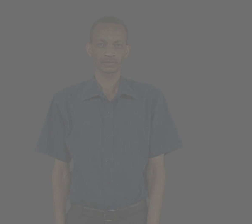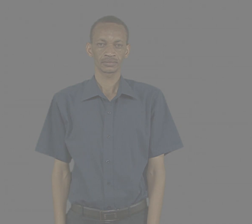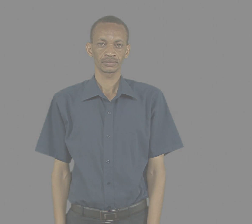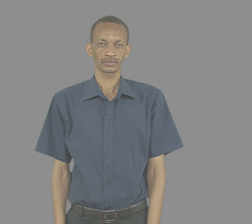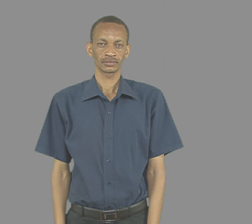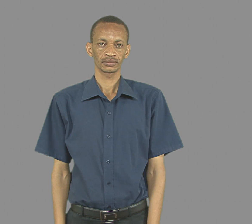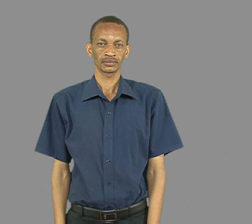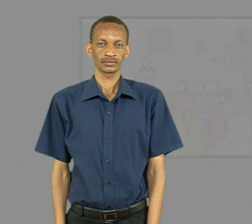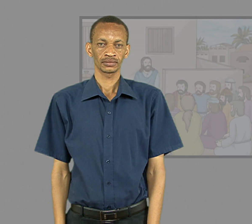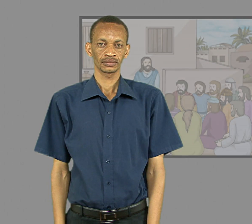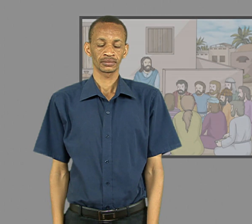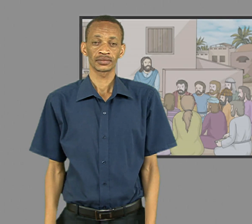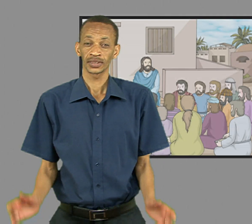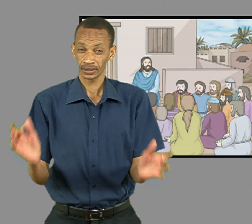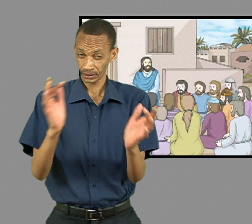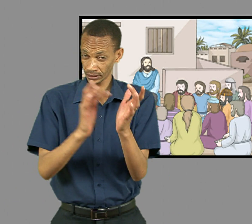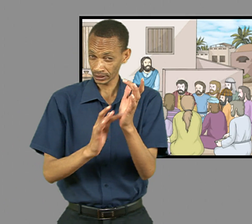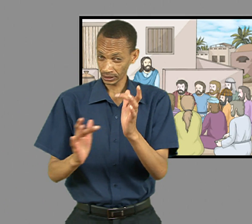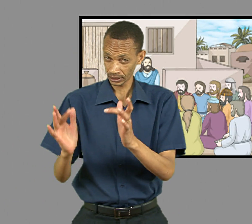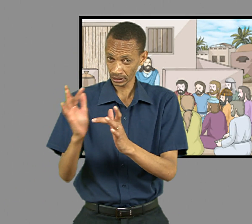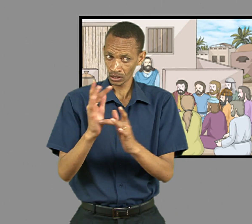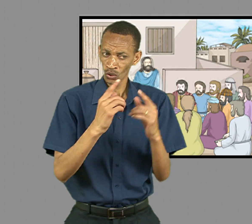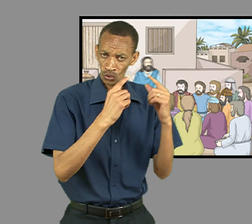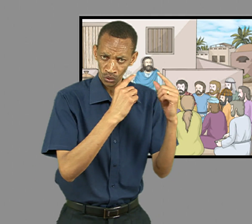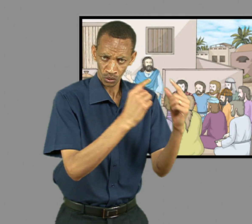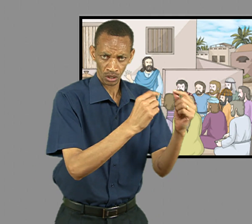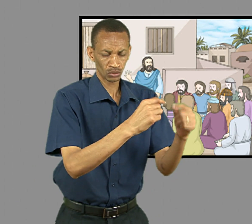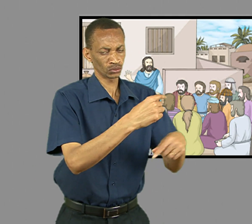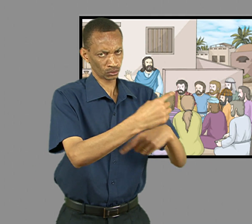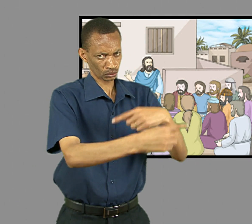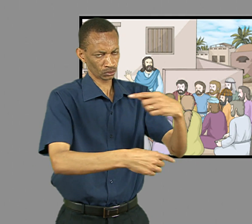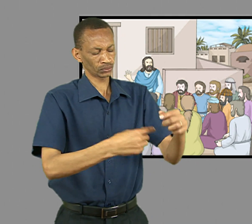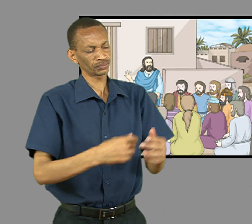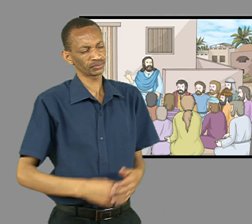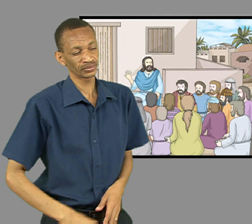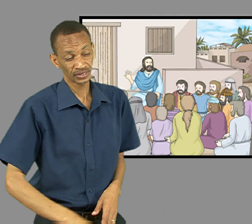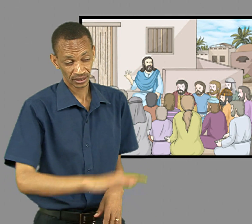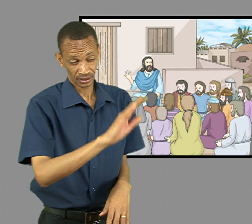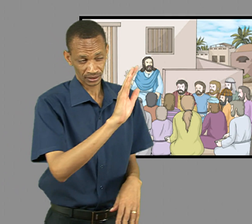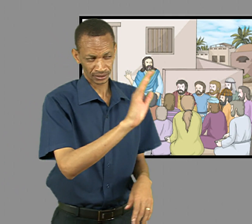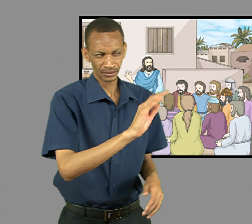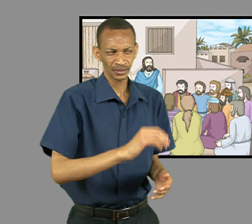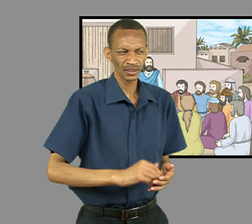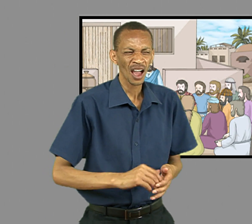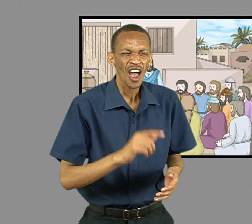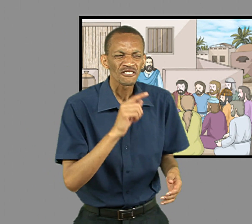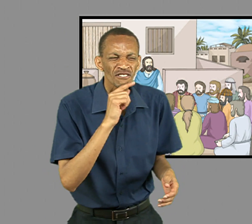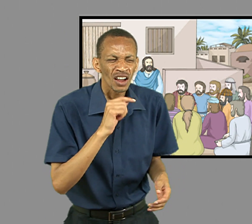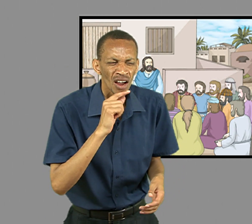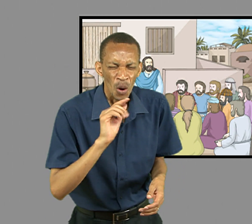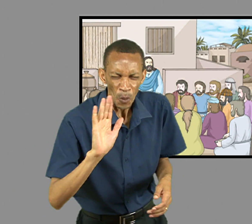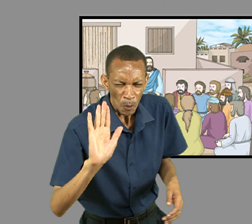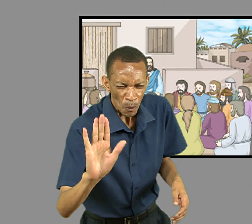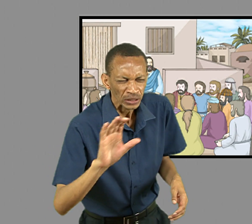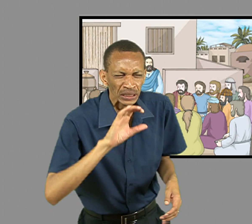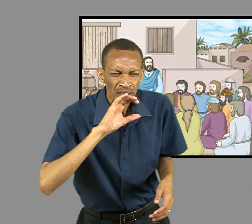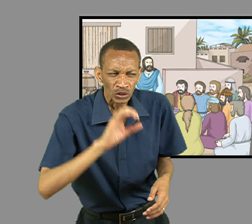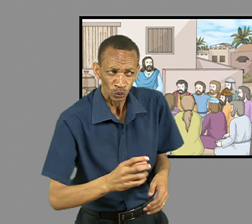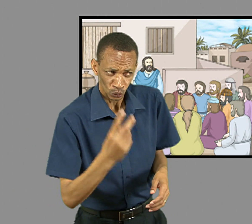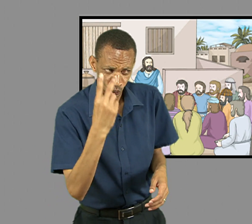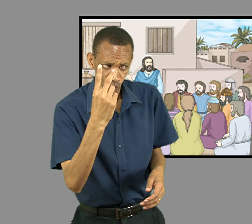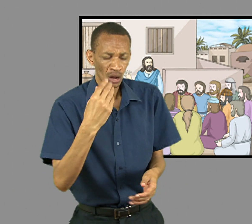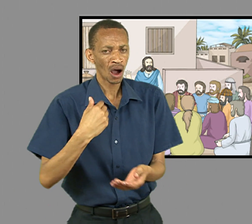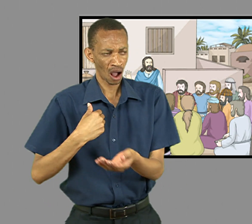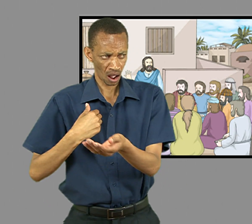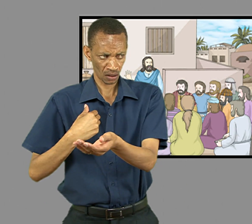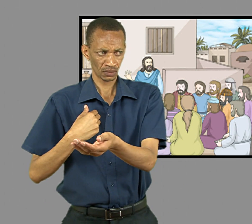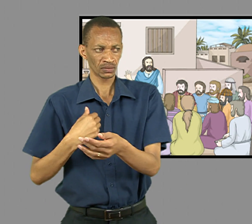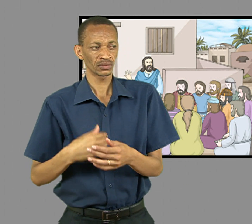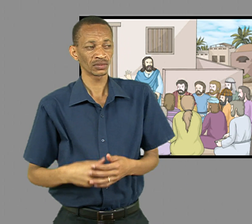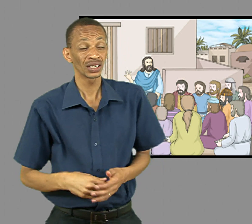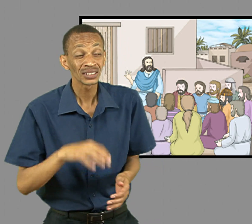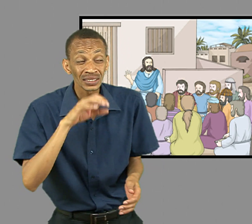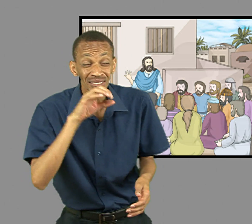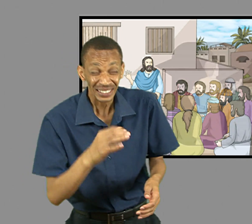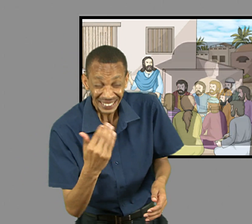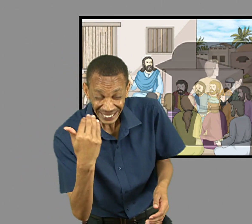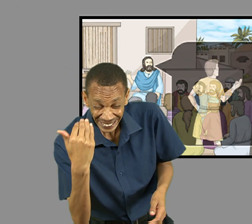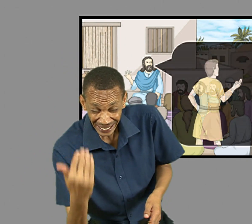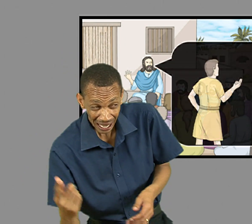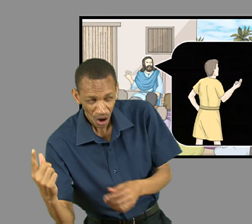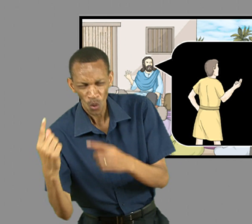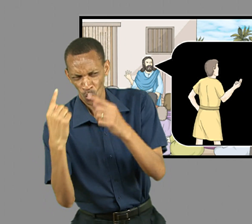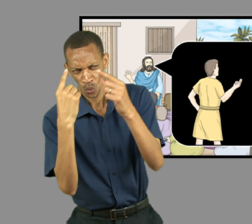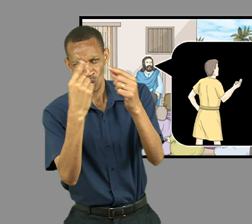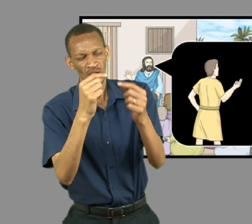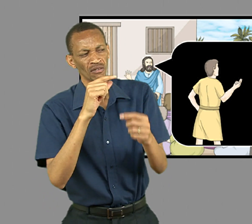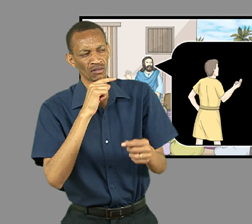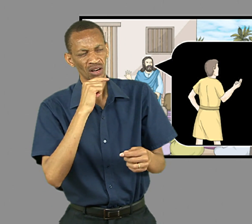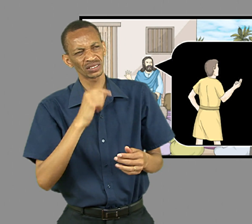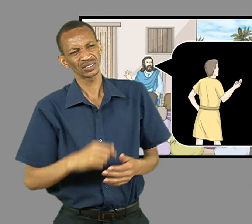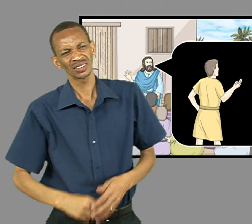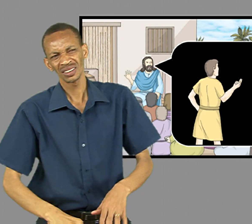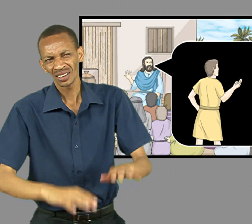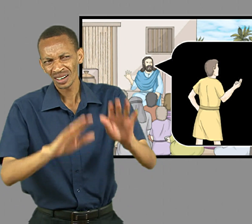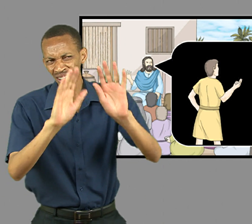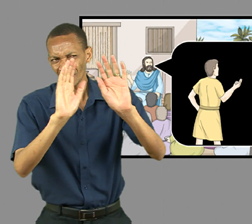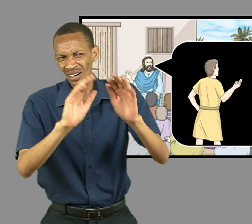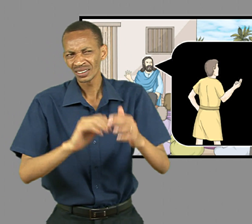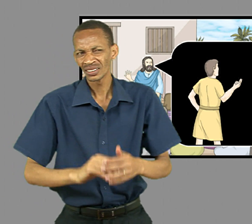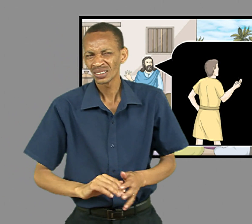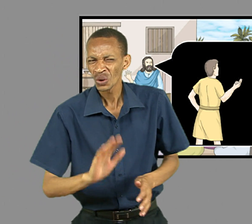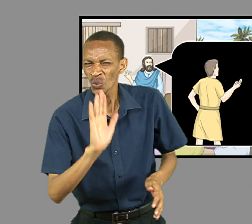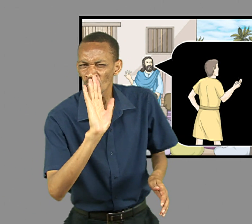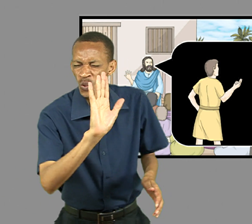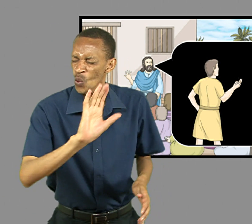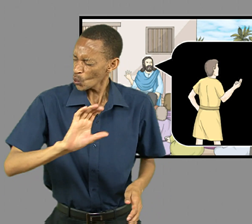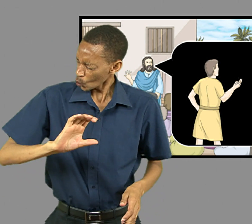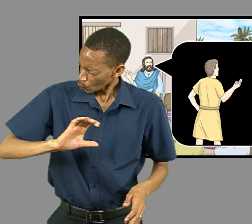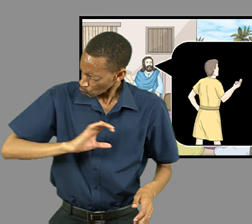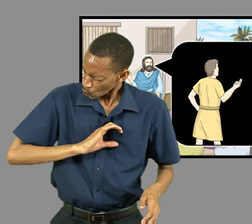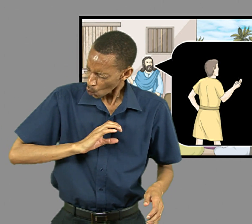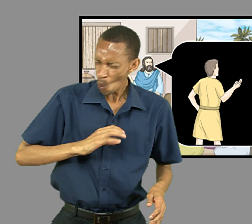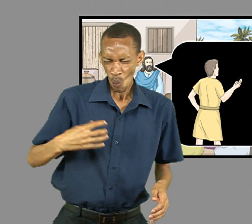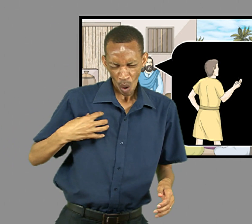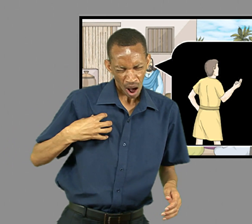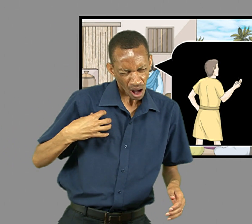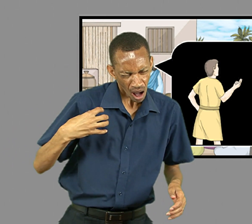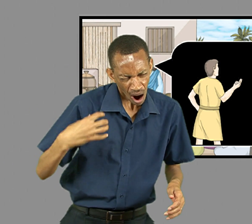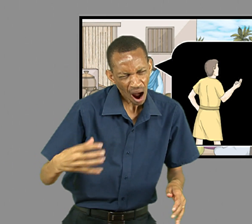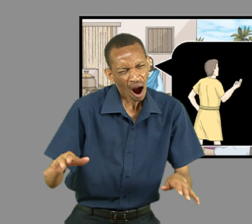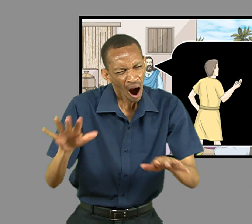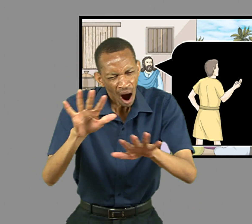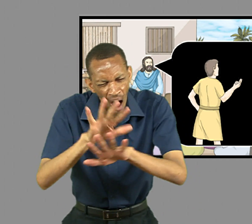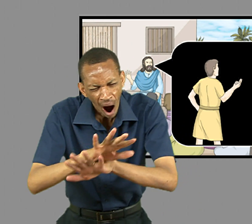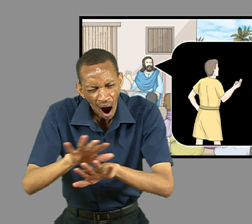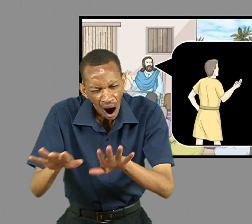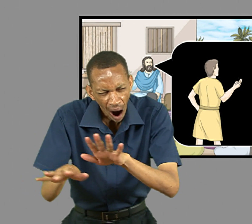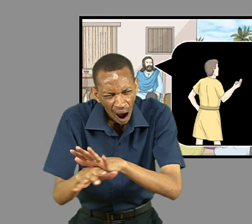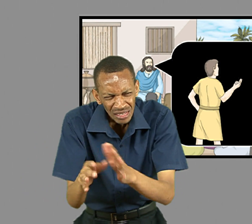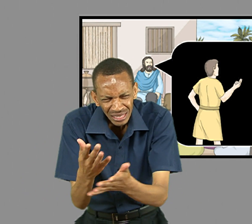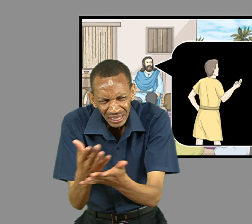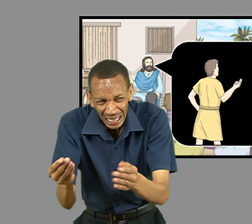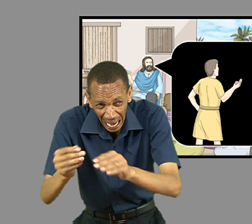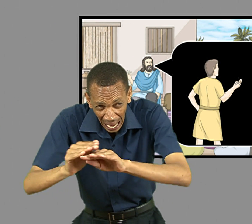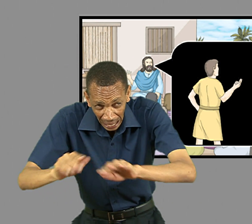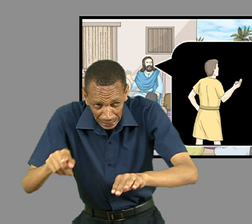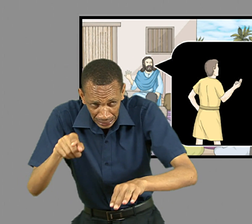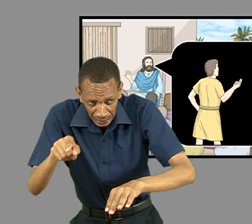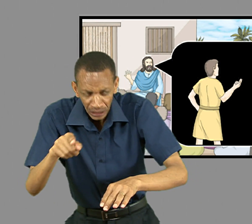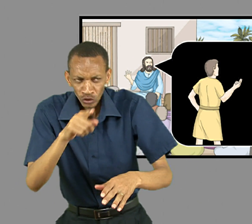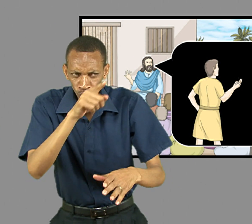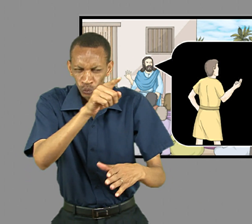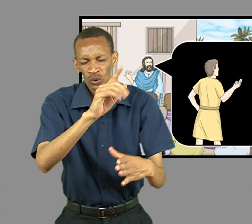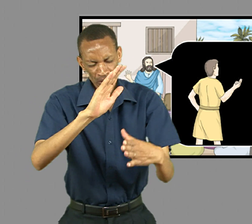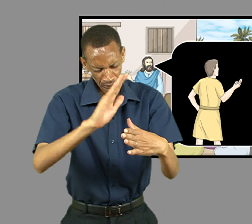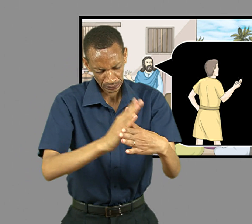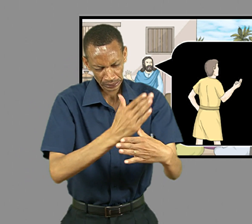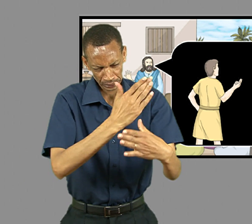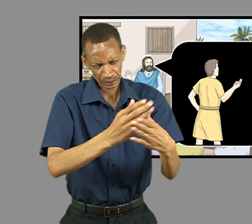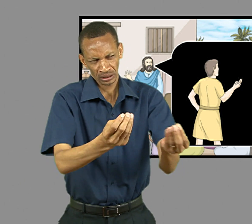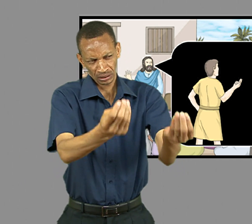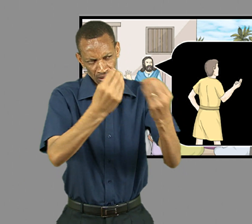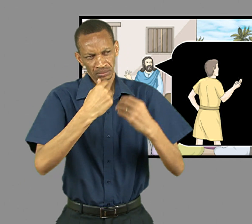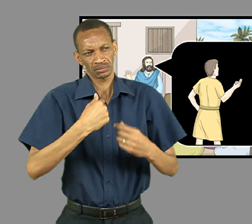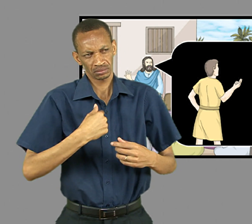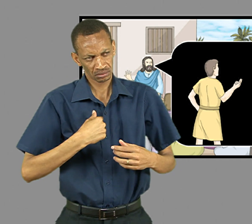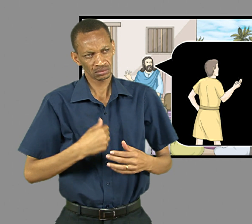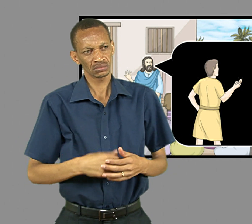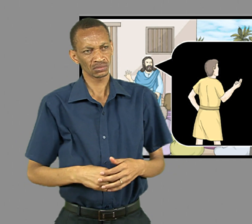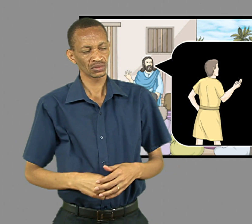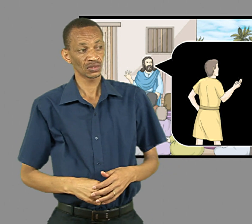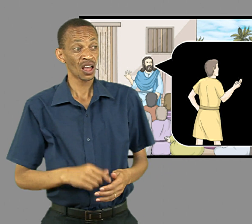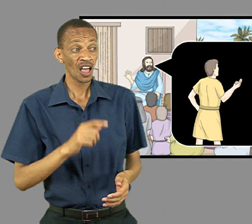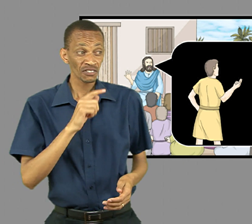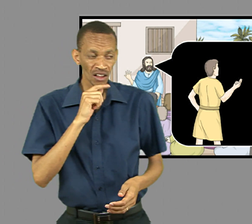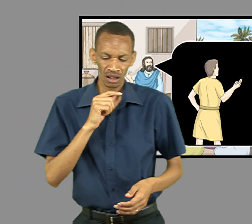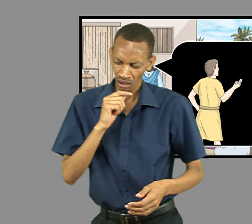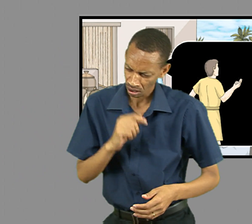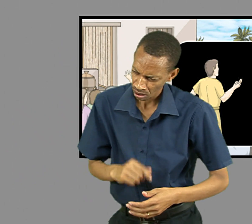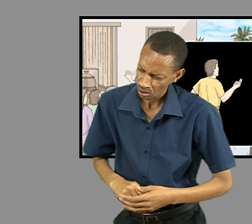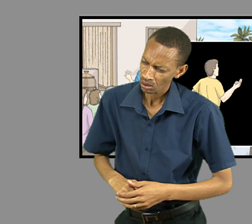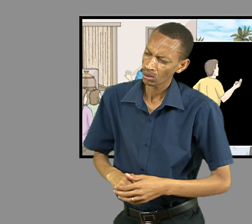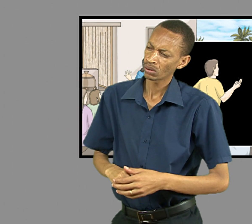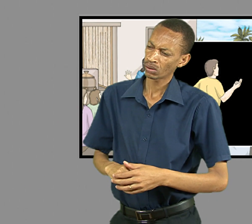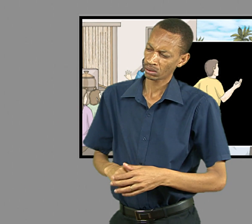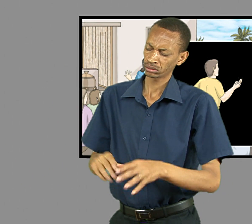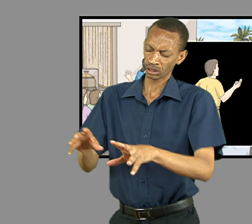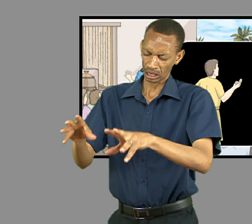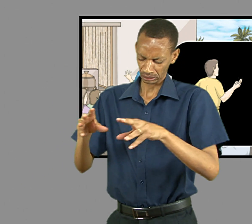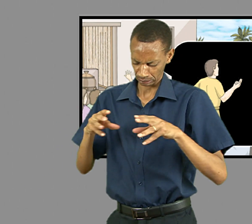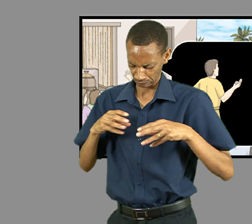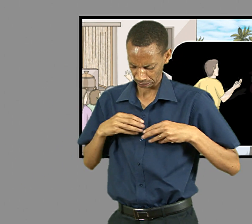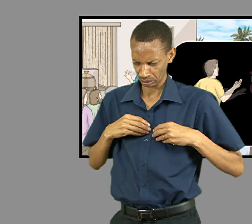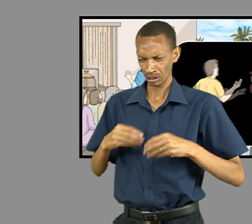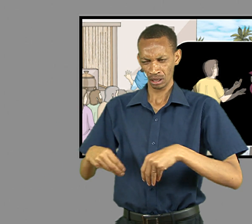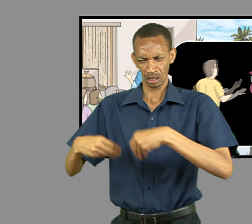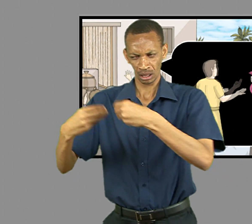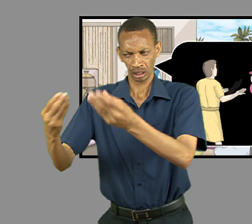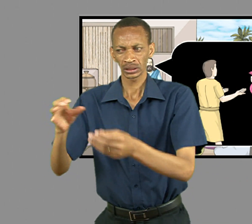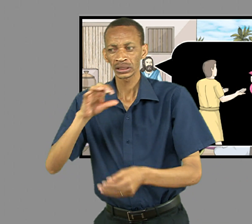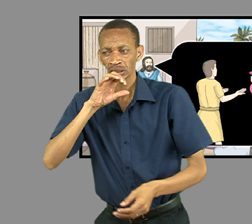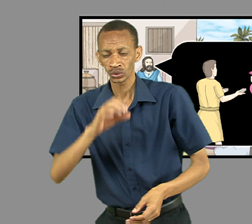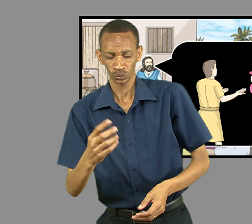Then Jesus said, “There was a man who had two sons. The younger son said to him, ‘Father, give me my share of the estate.’